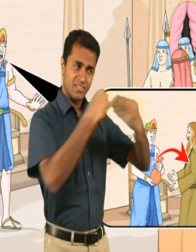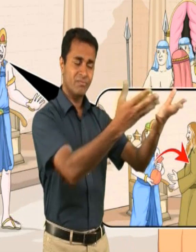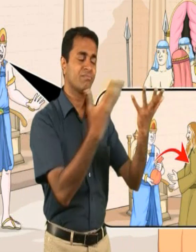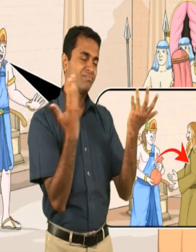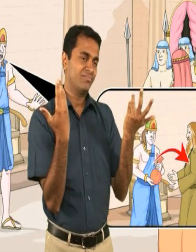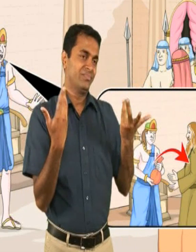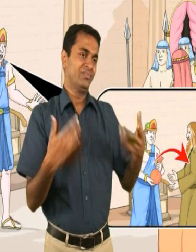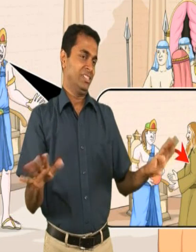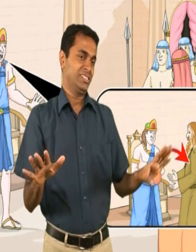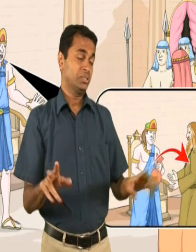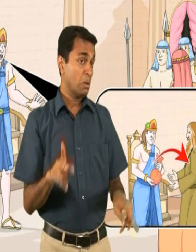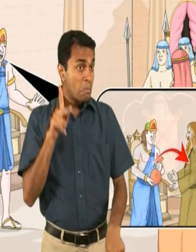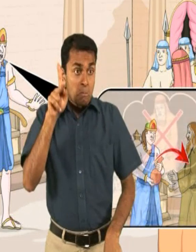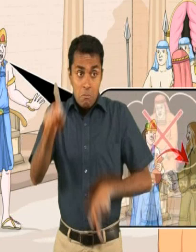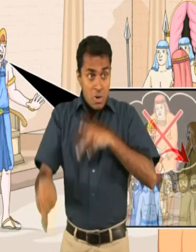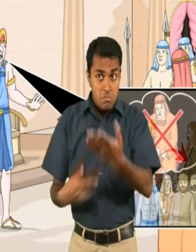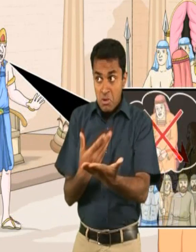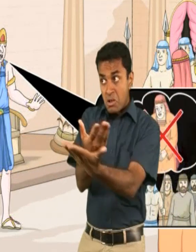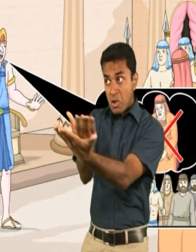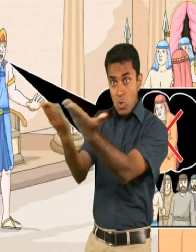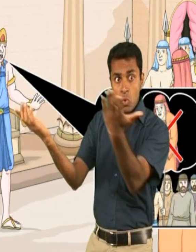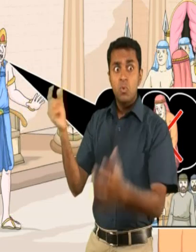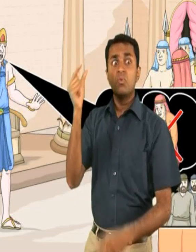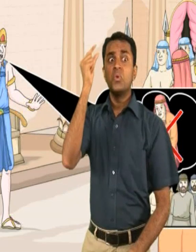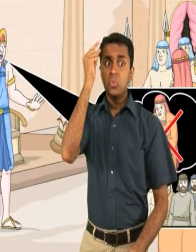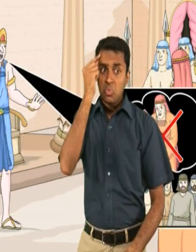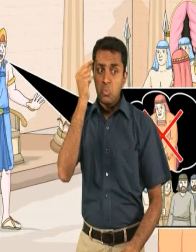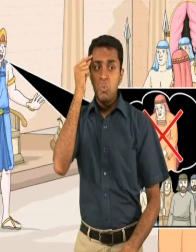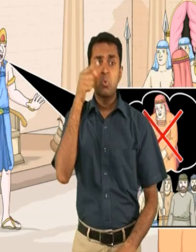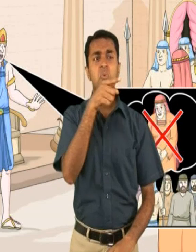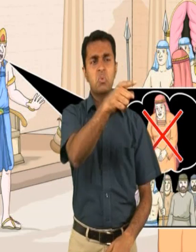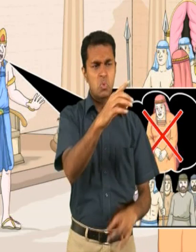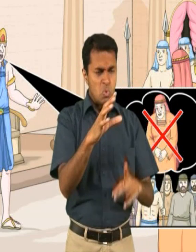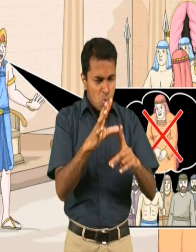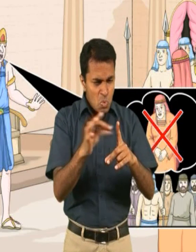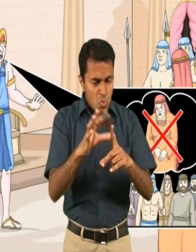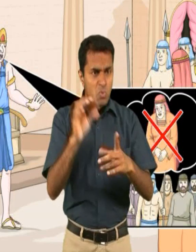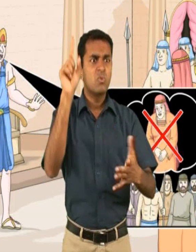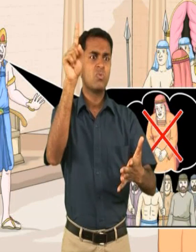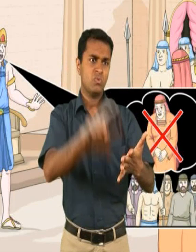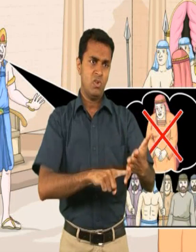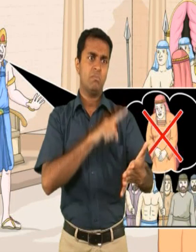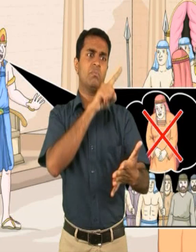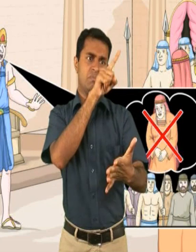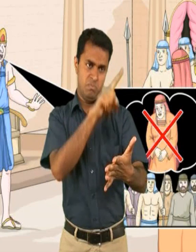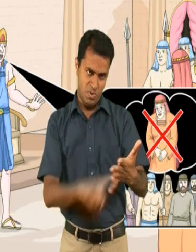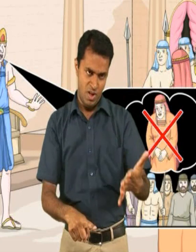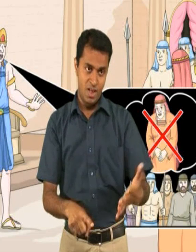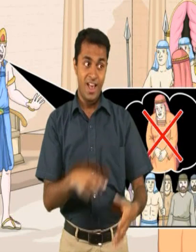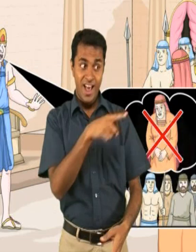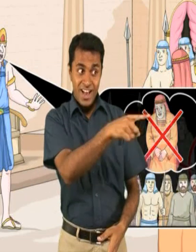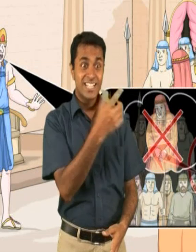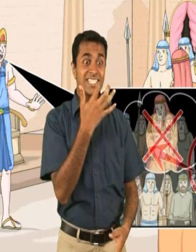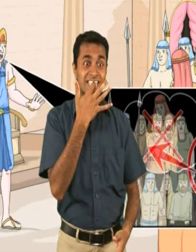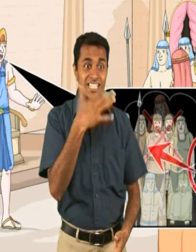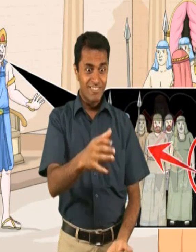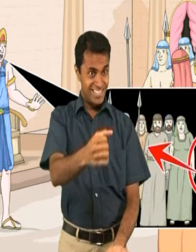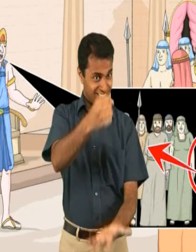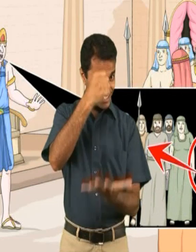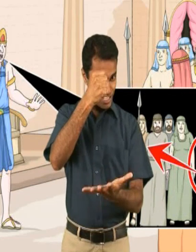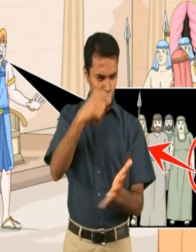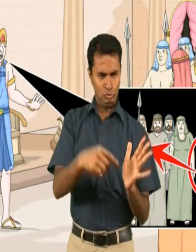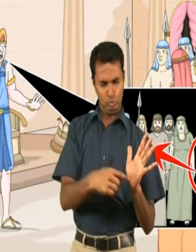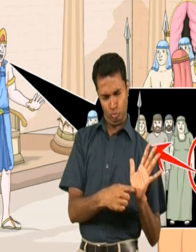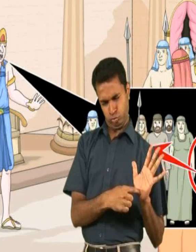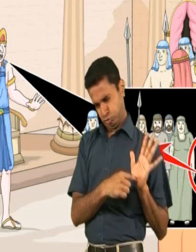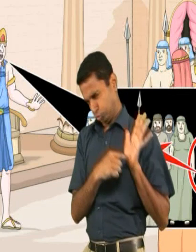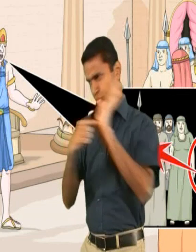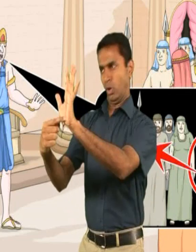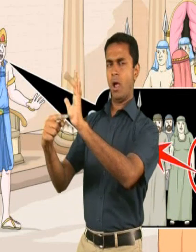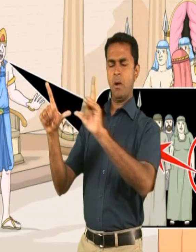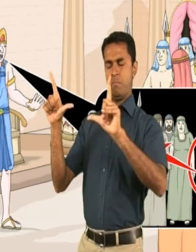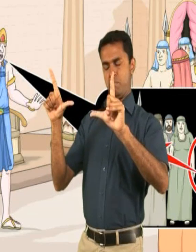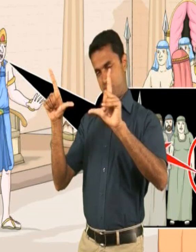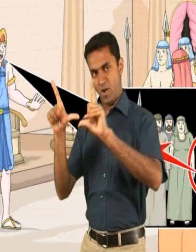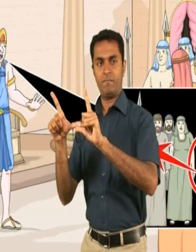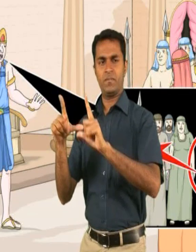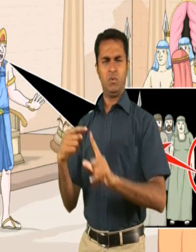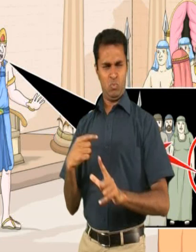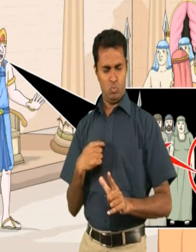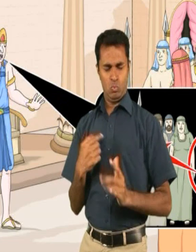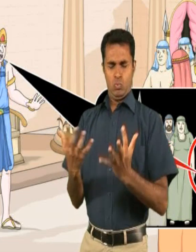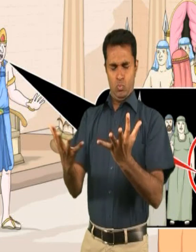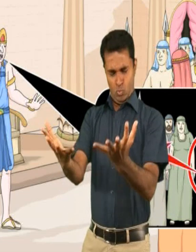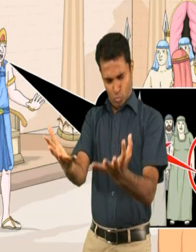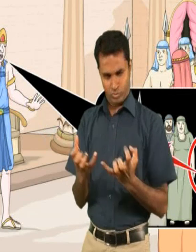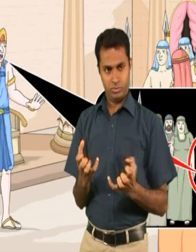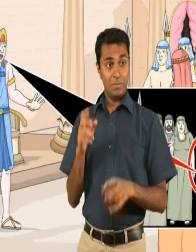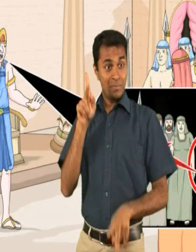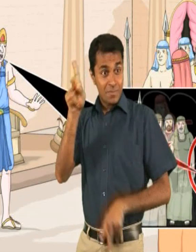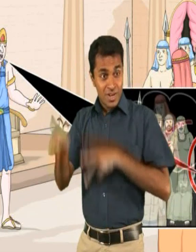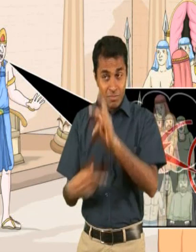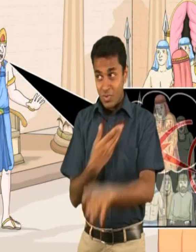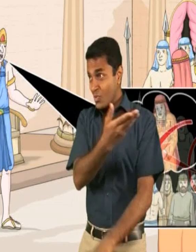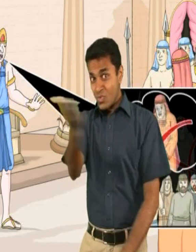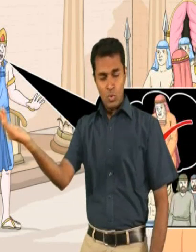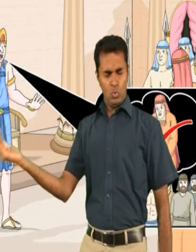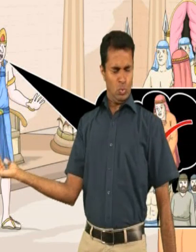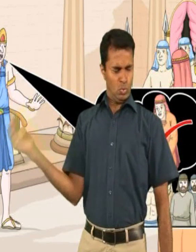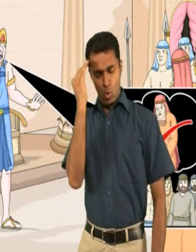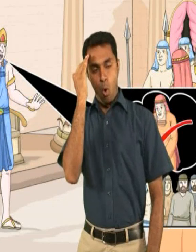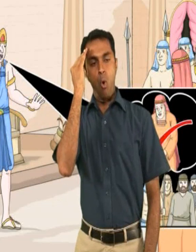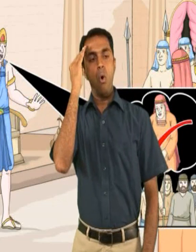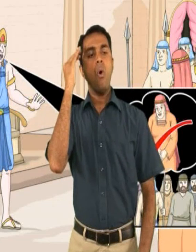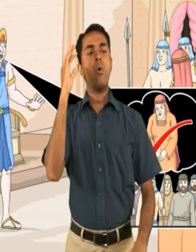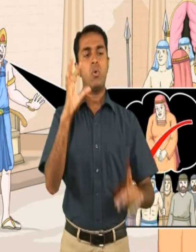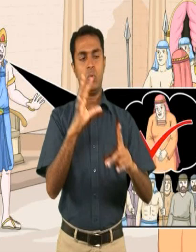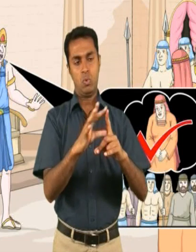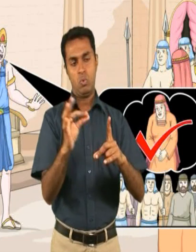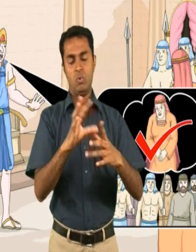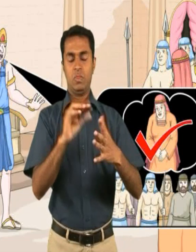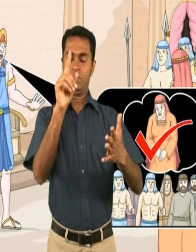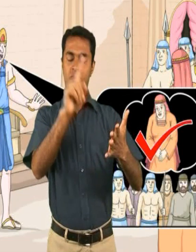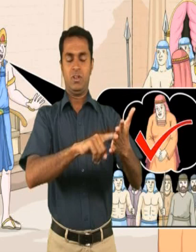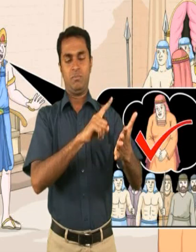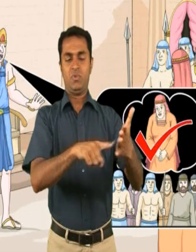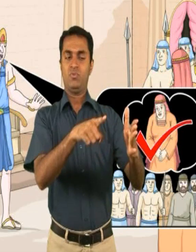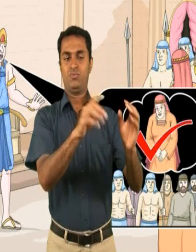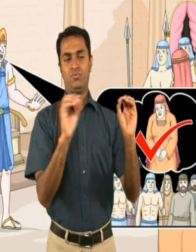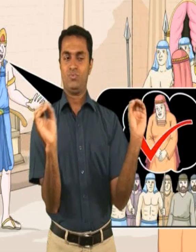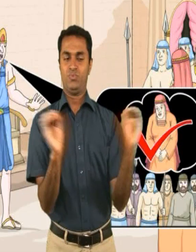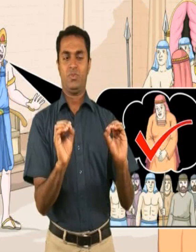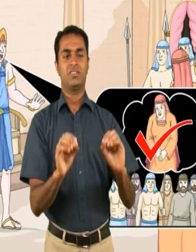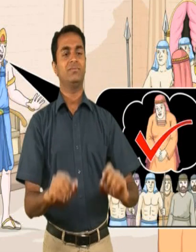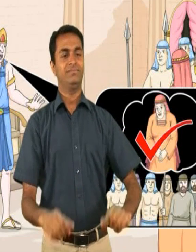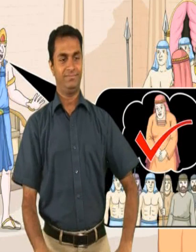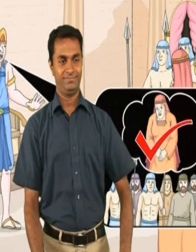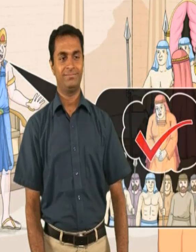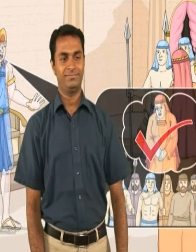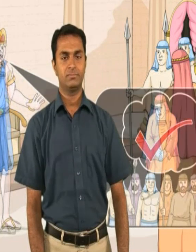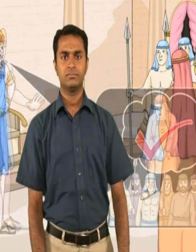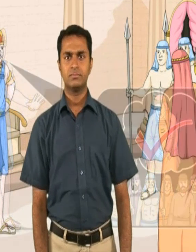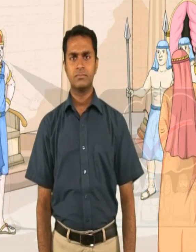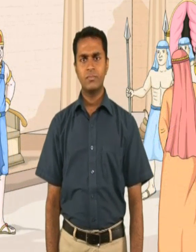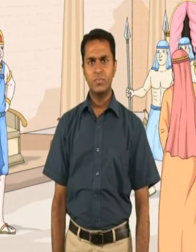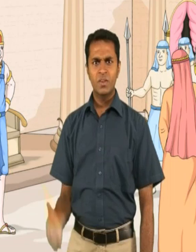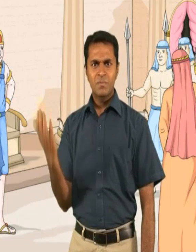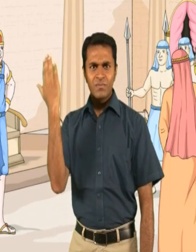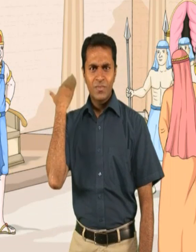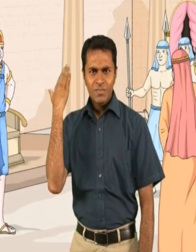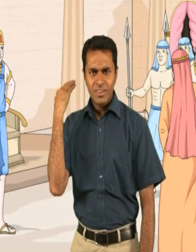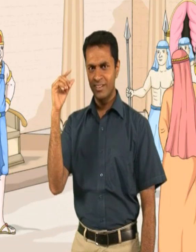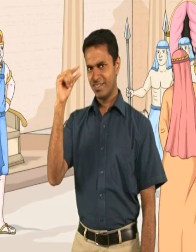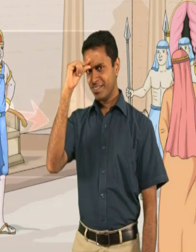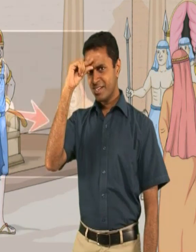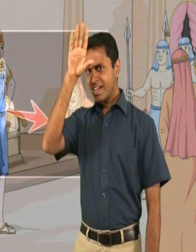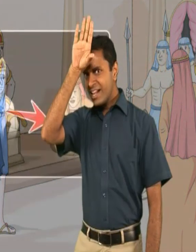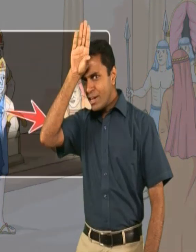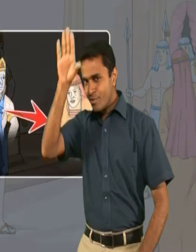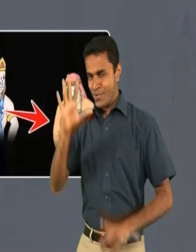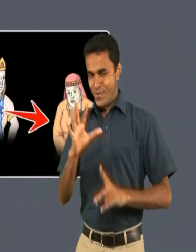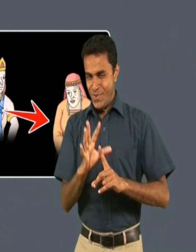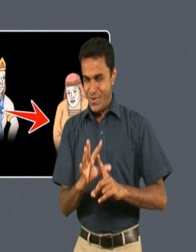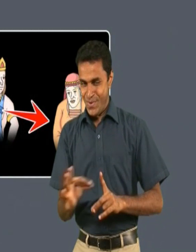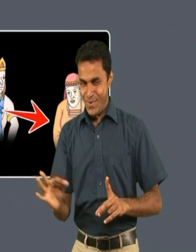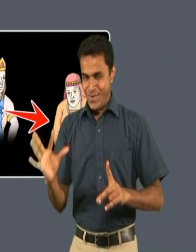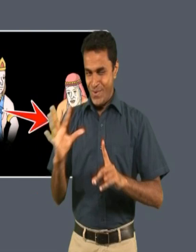It is your vindication before all who are with you; you are completely cleared.”